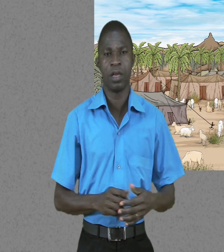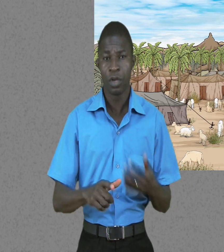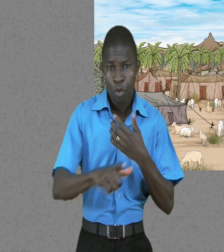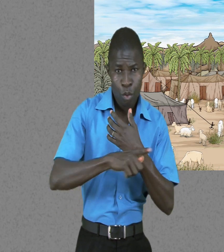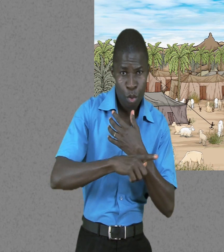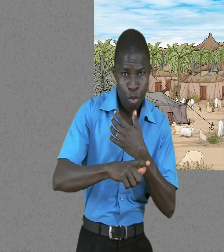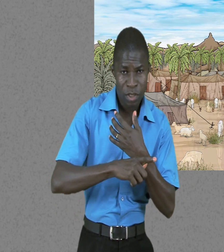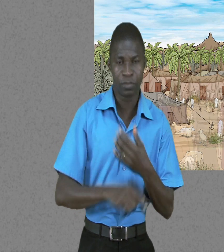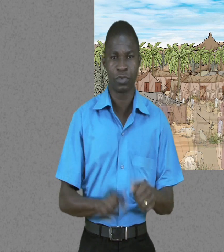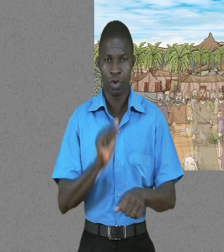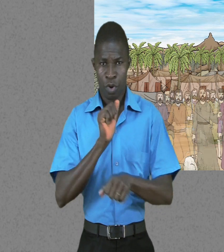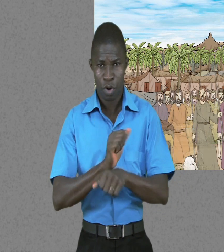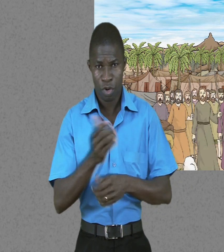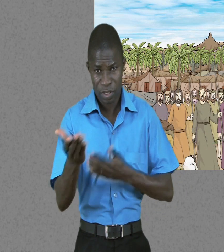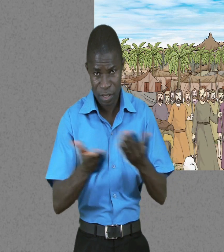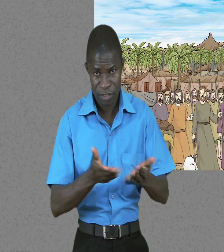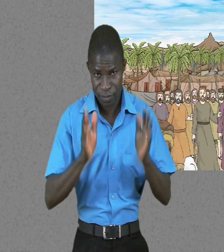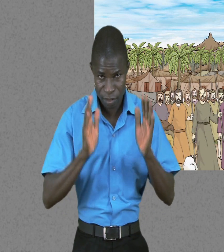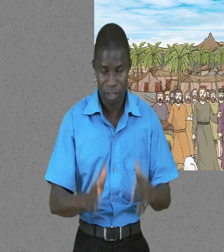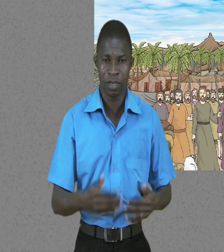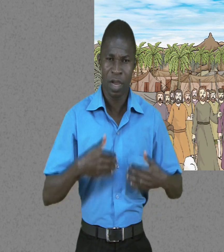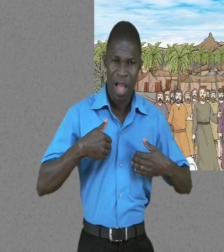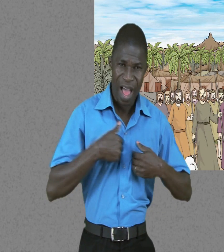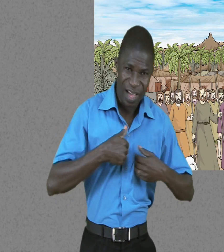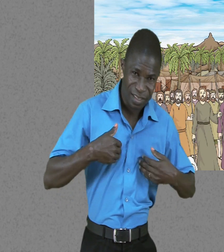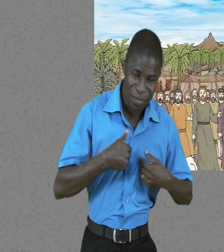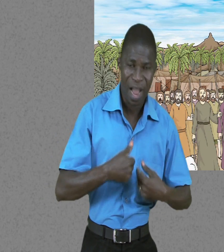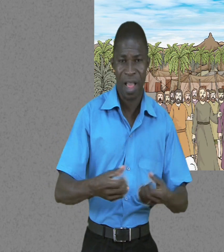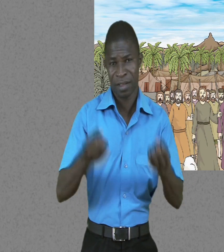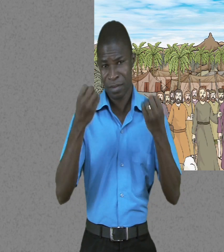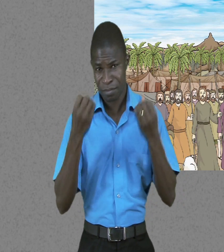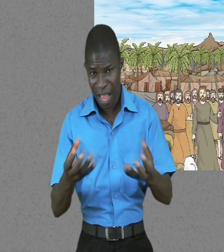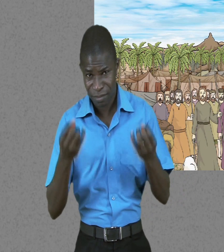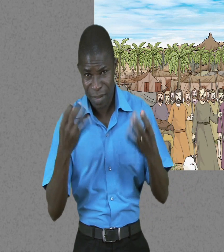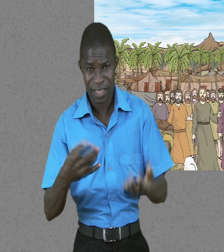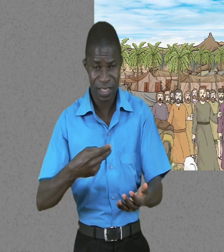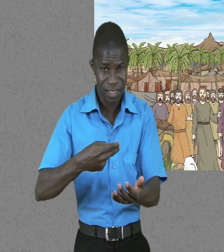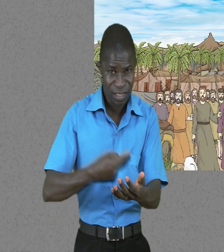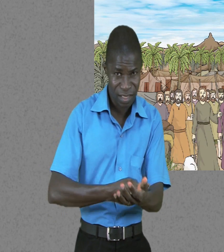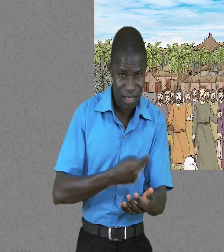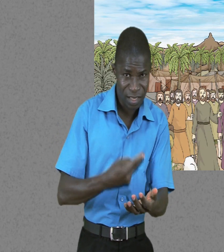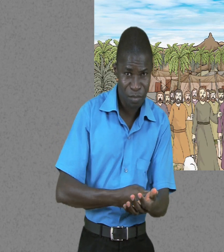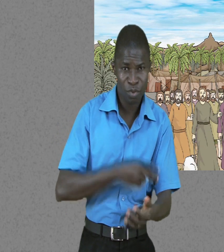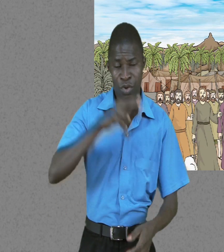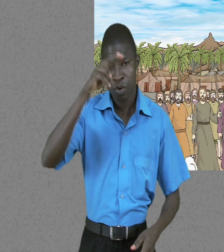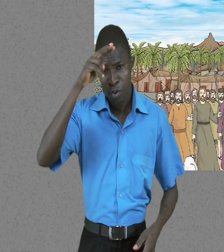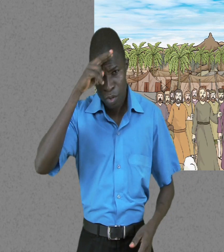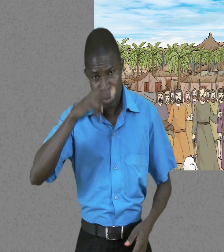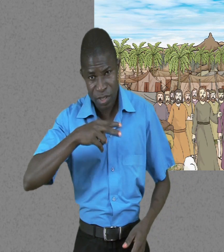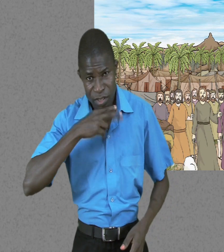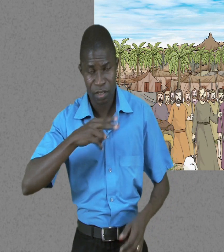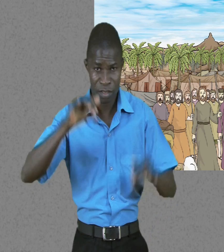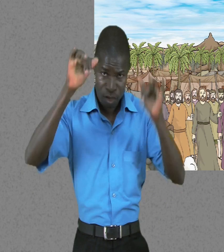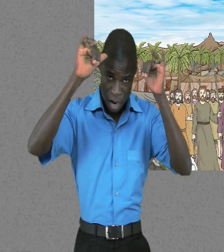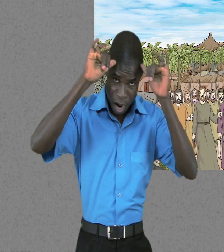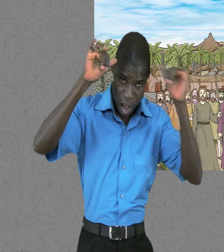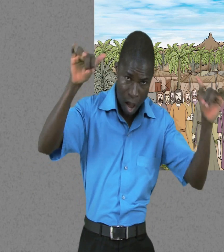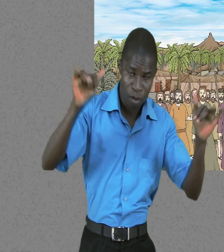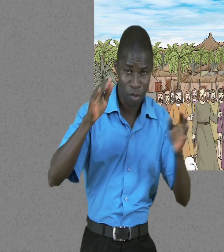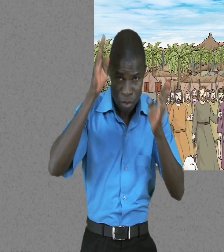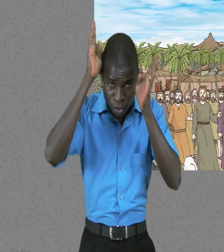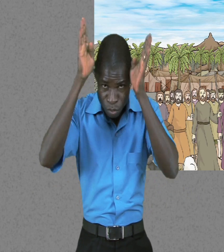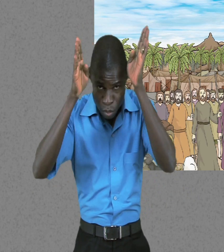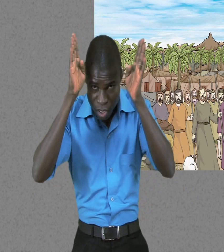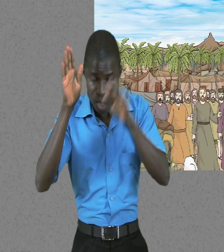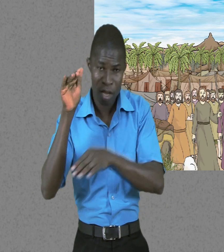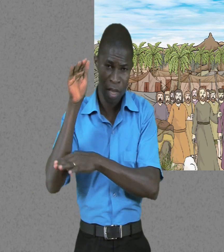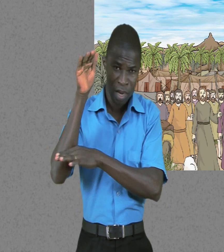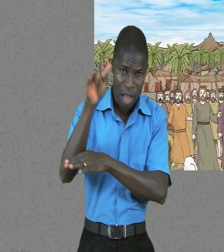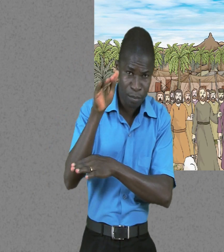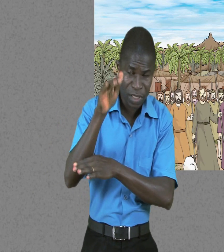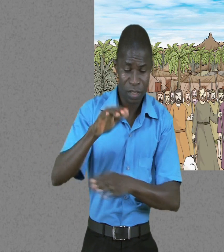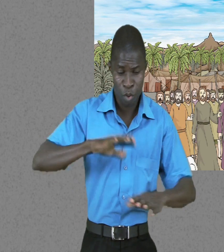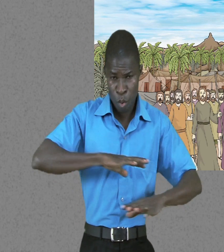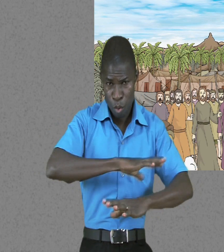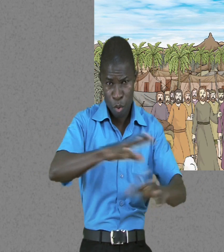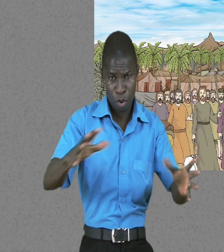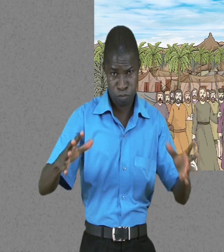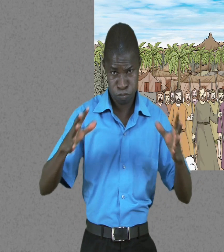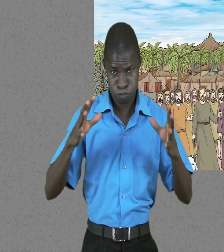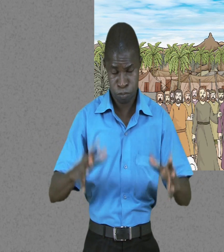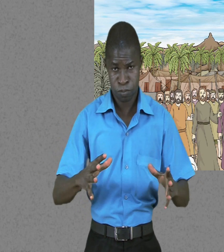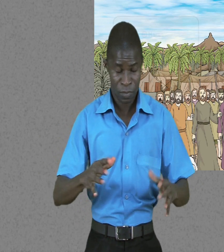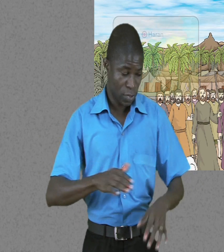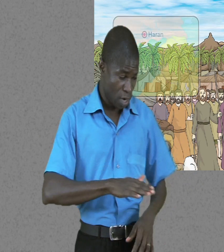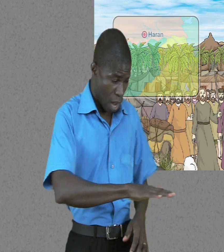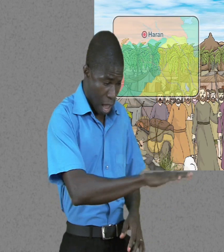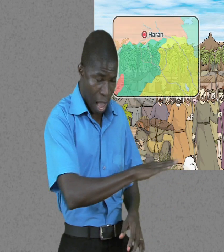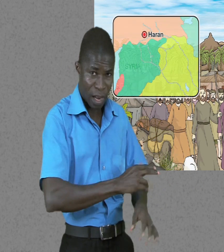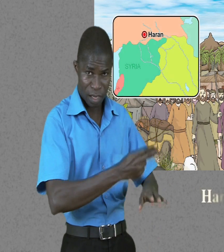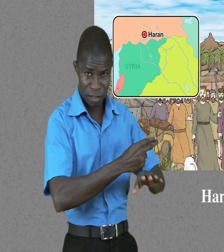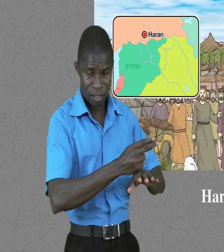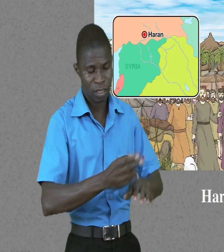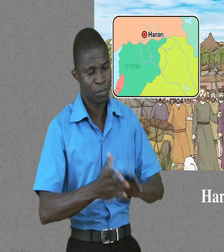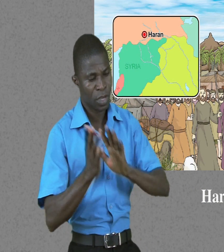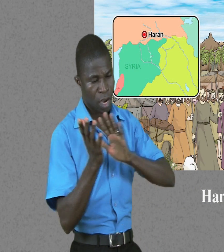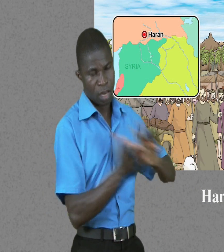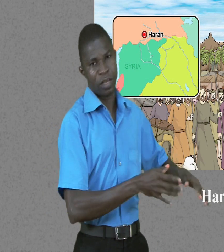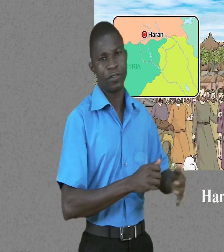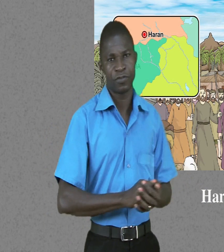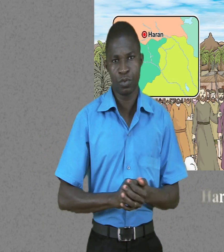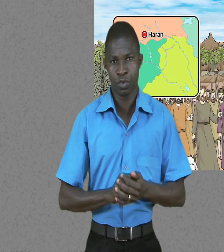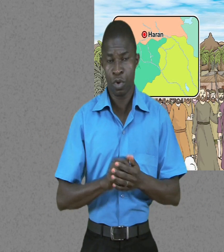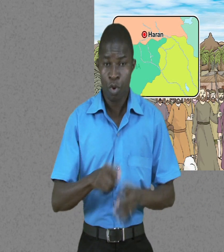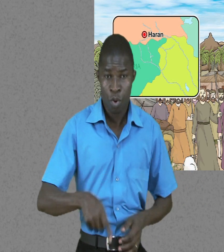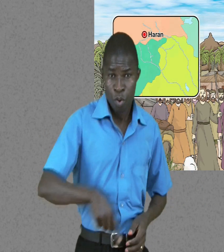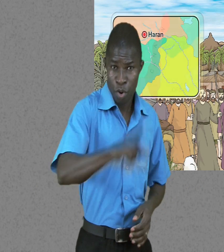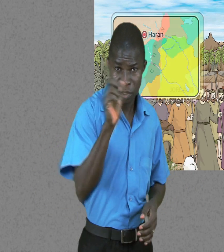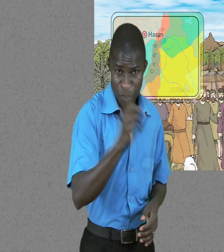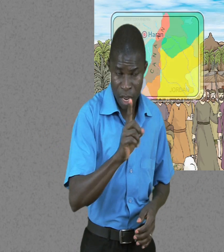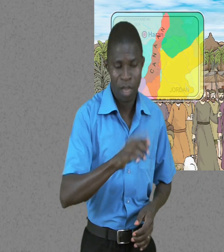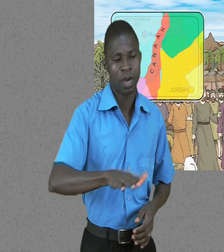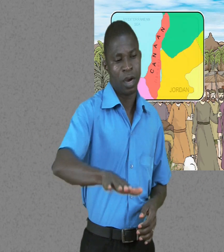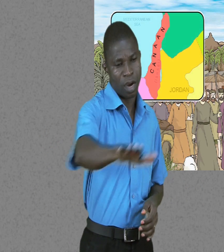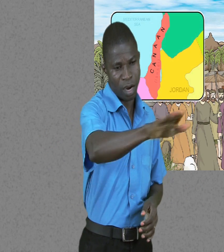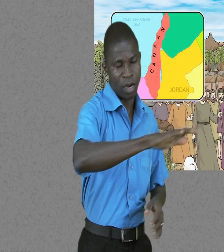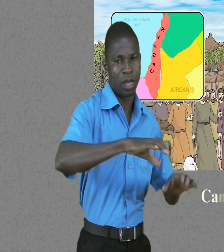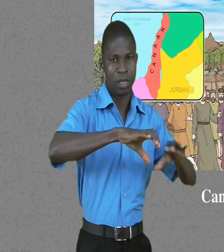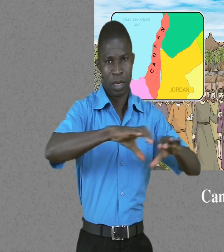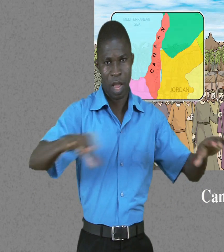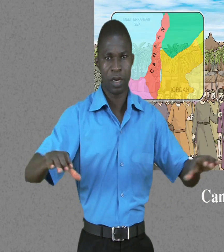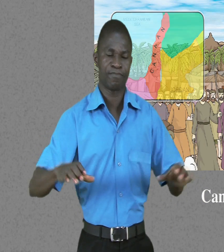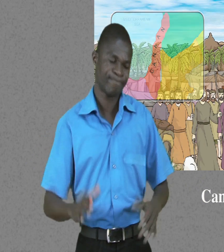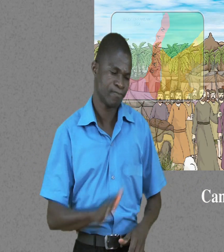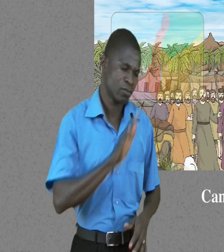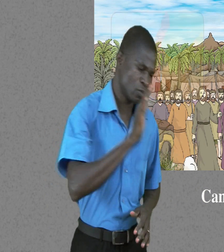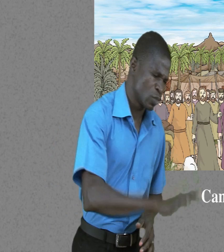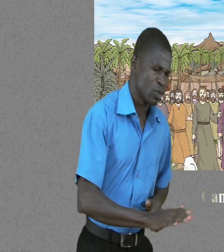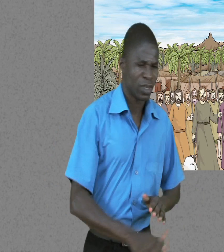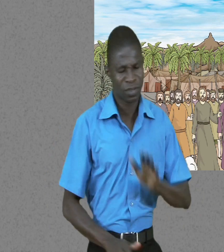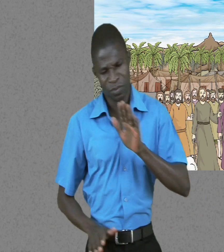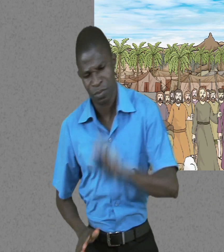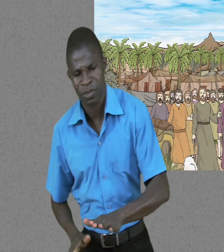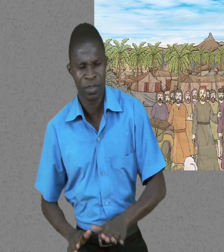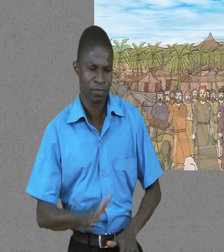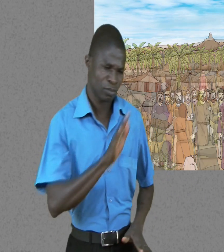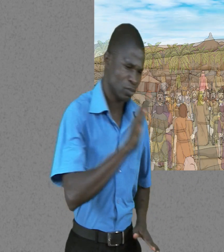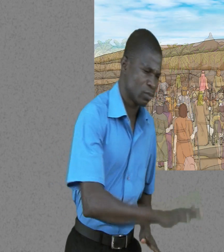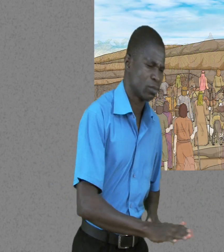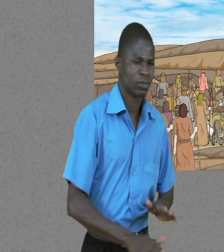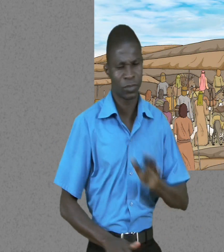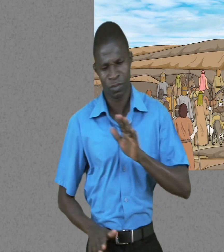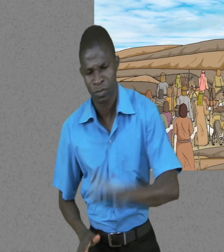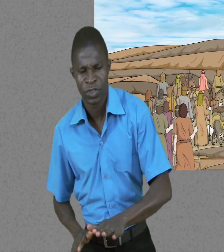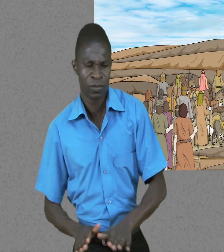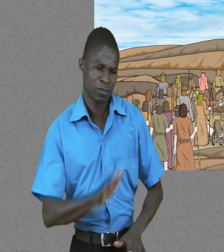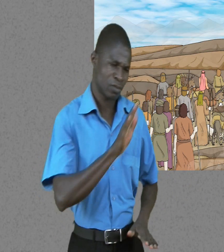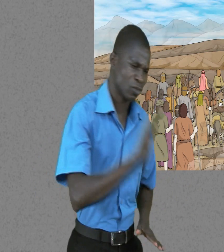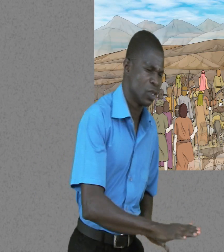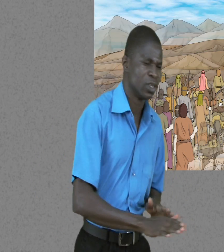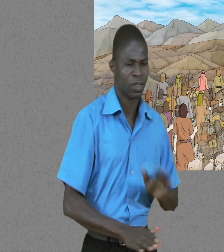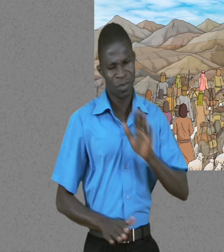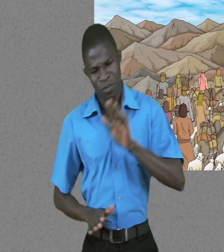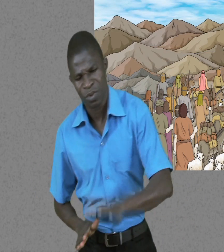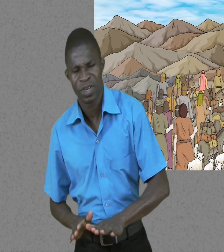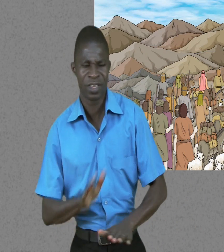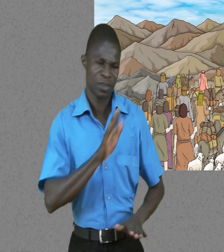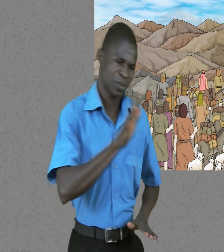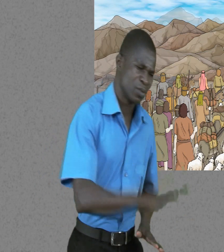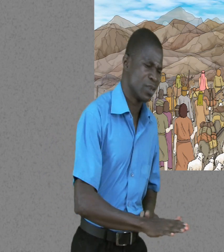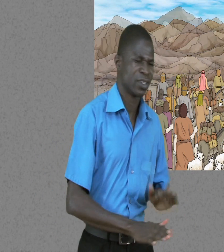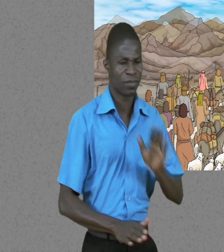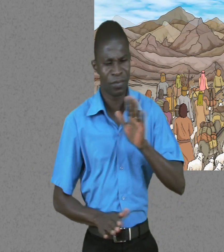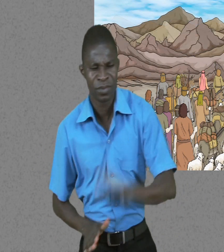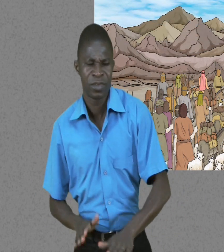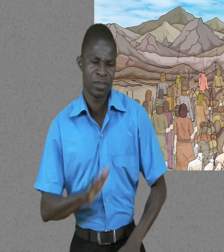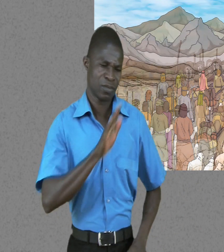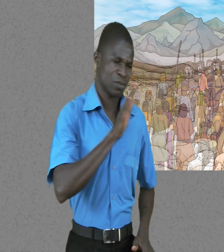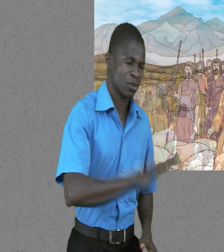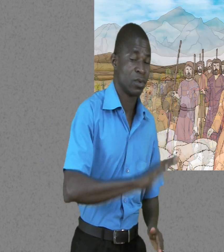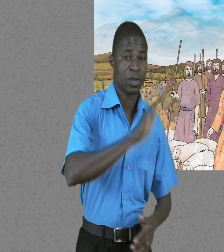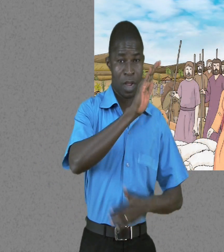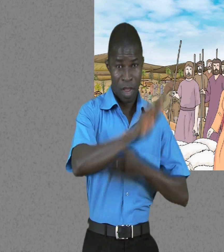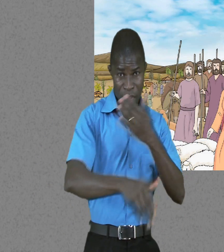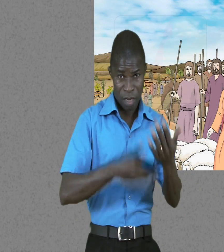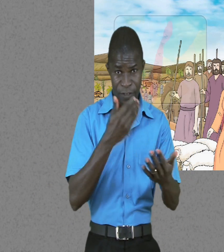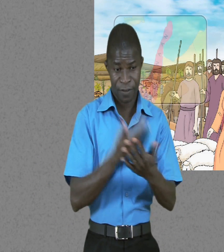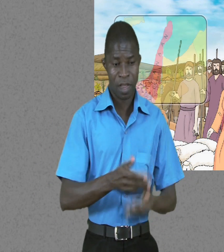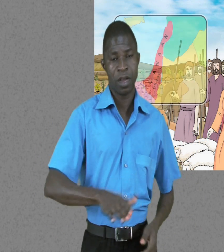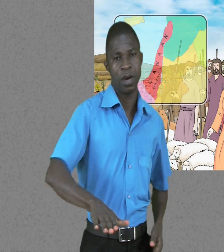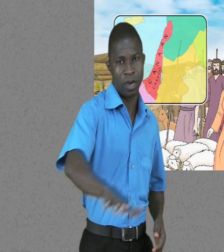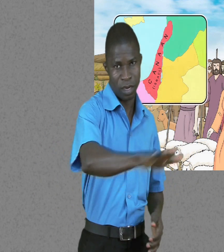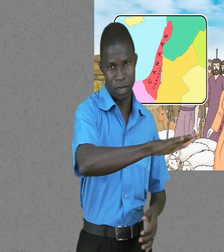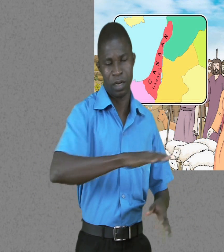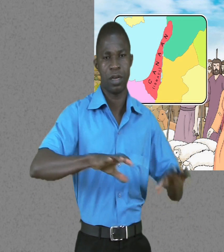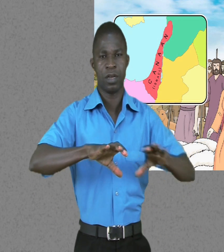And Abram took his wife Sarai, his nephew Lot, and all the possessions and people they had acquired in Haran, and set out for the land of Canaan.